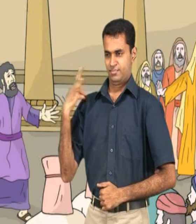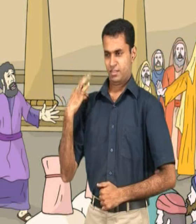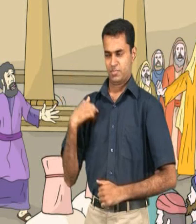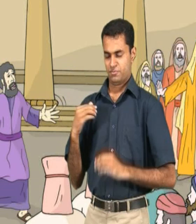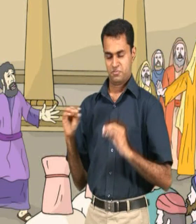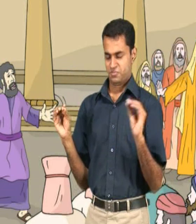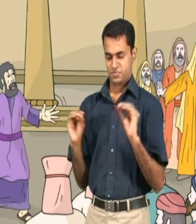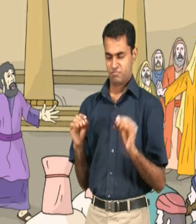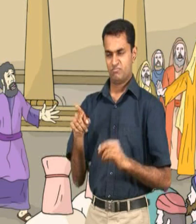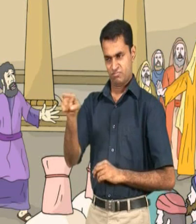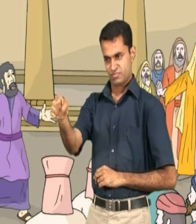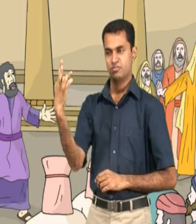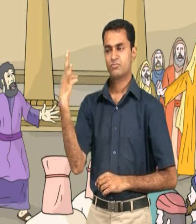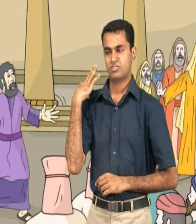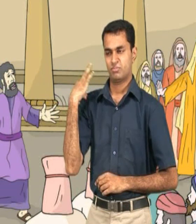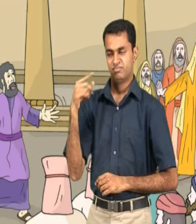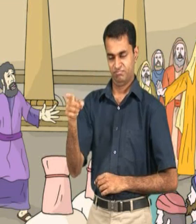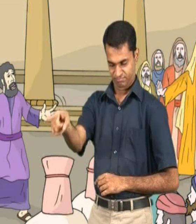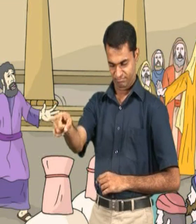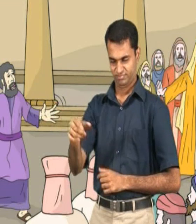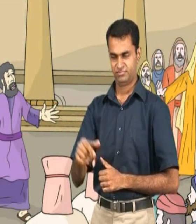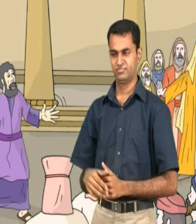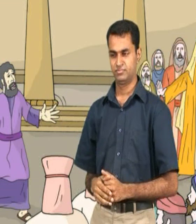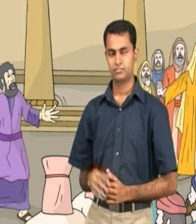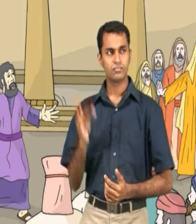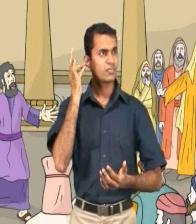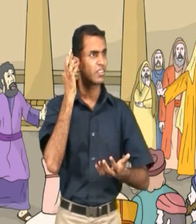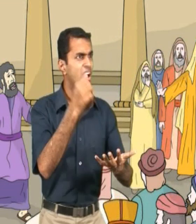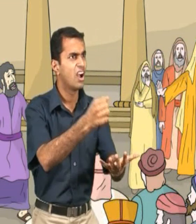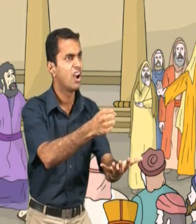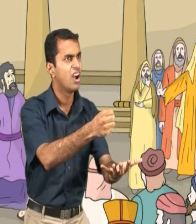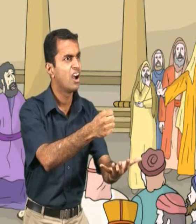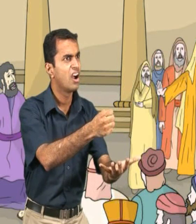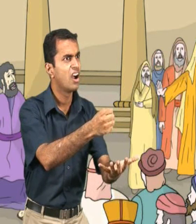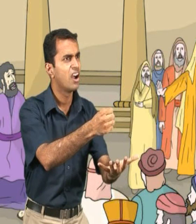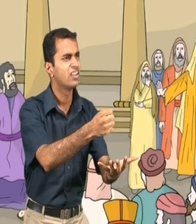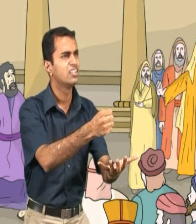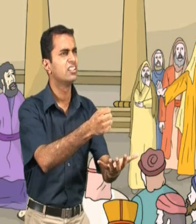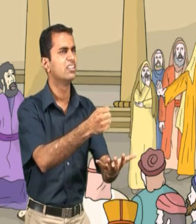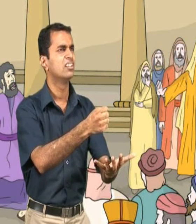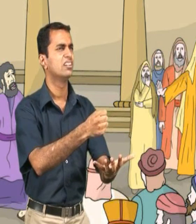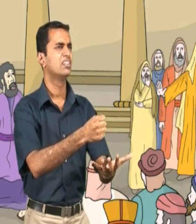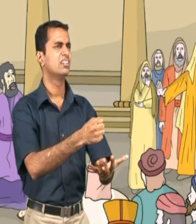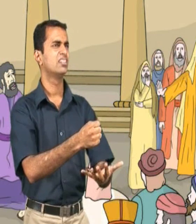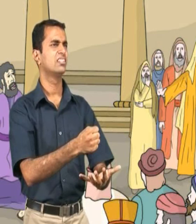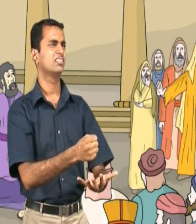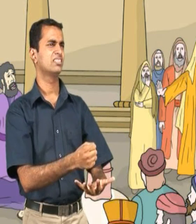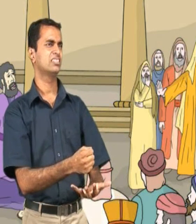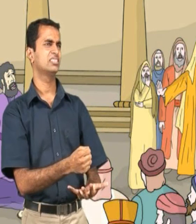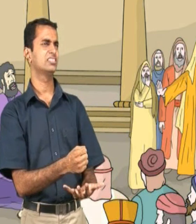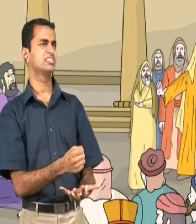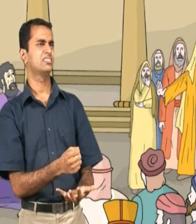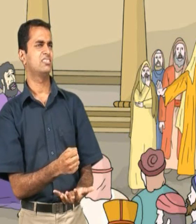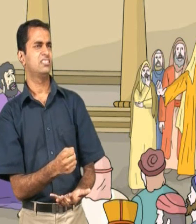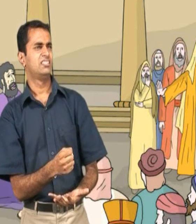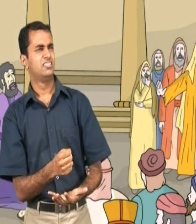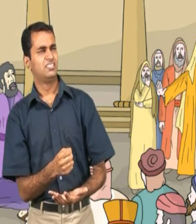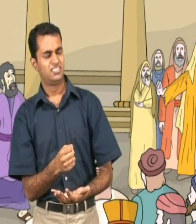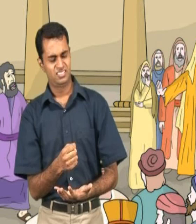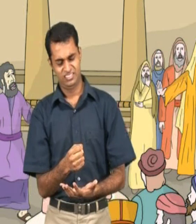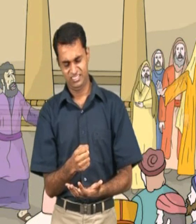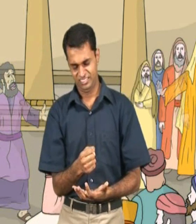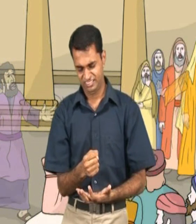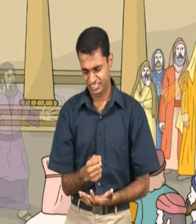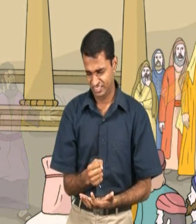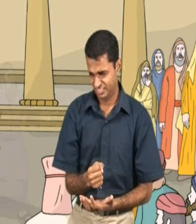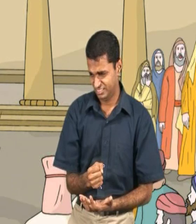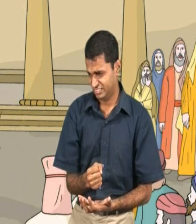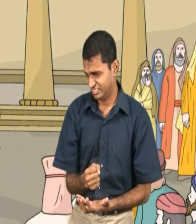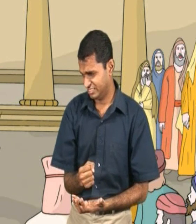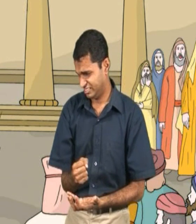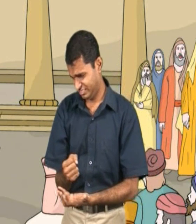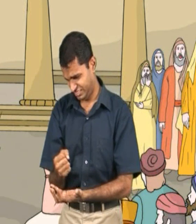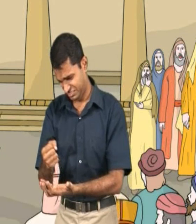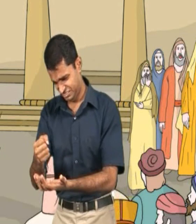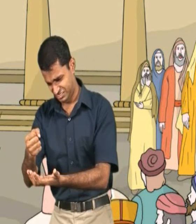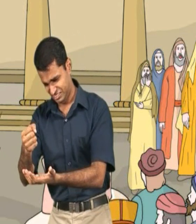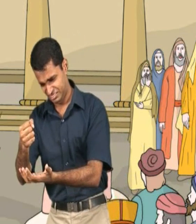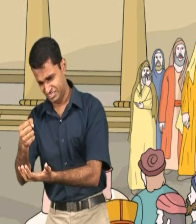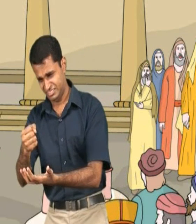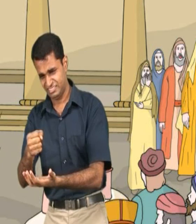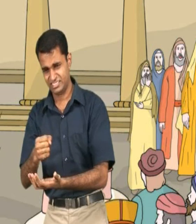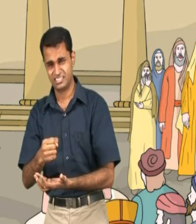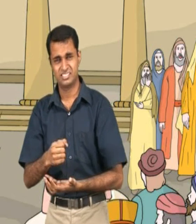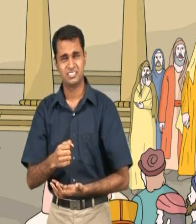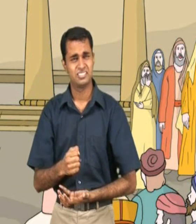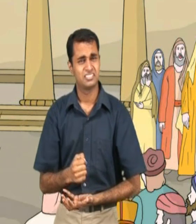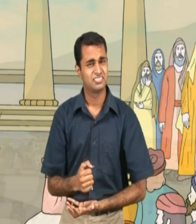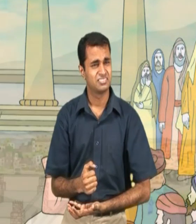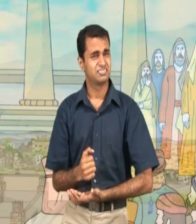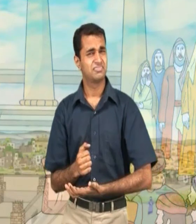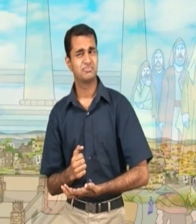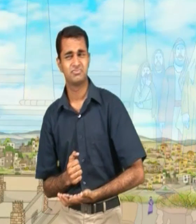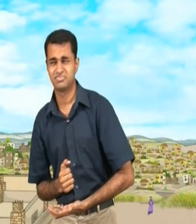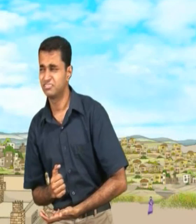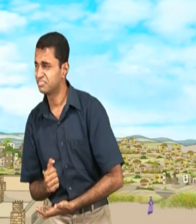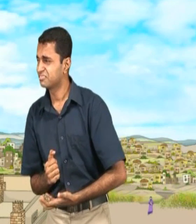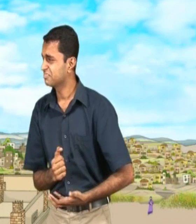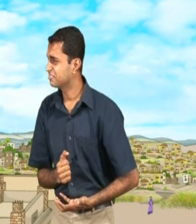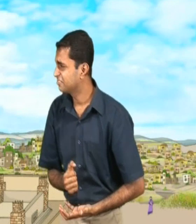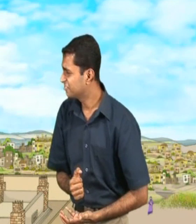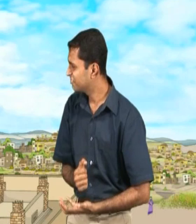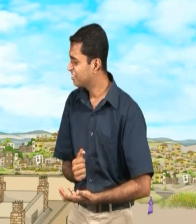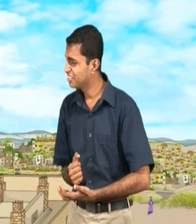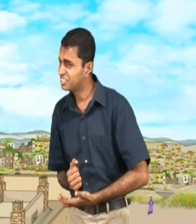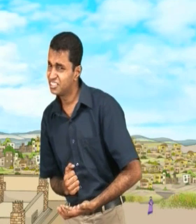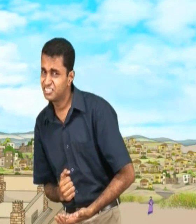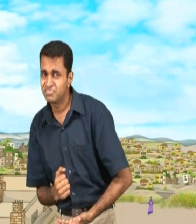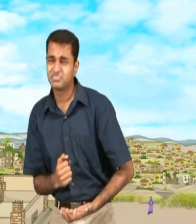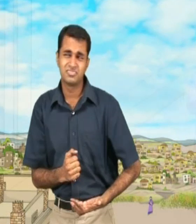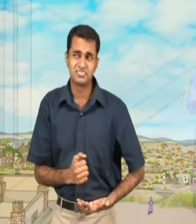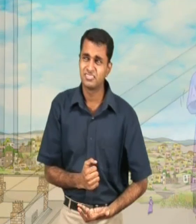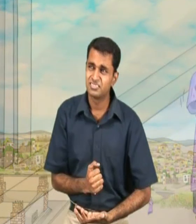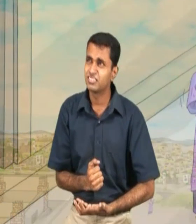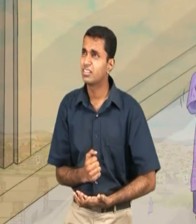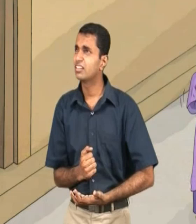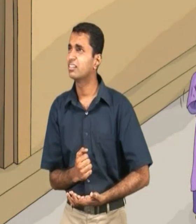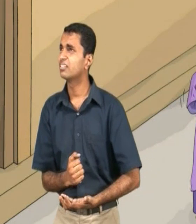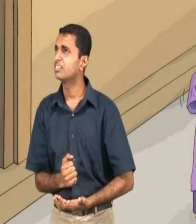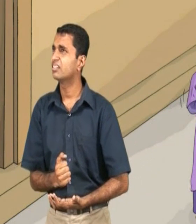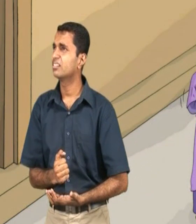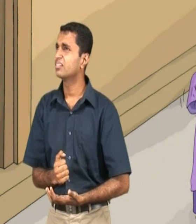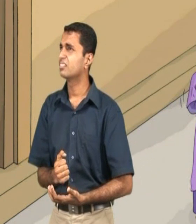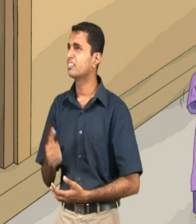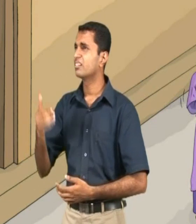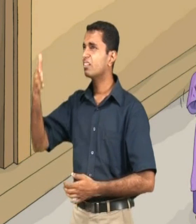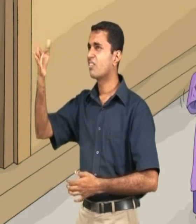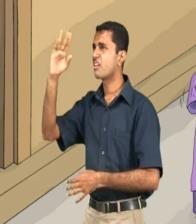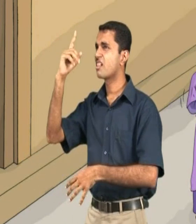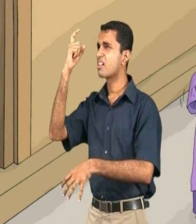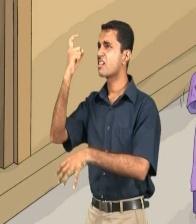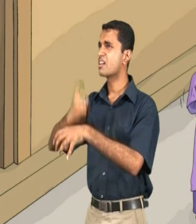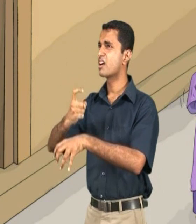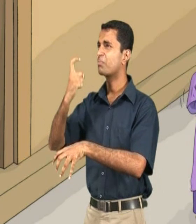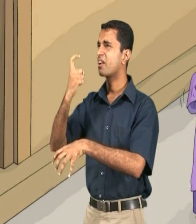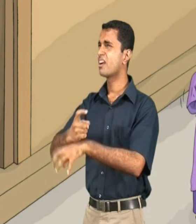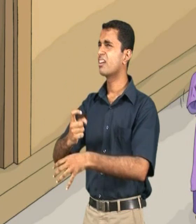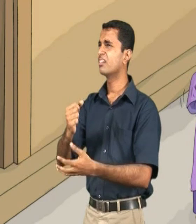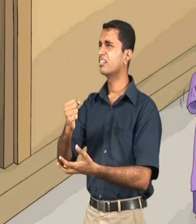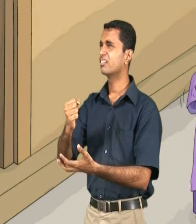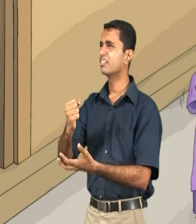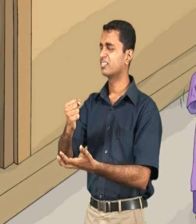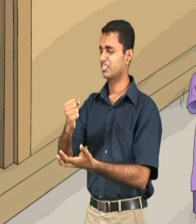they replied. “You bear the responsibility.”